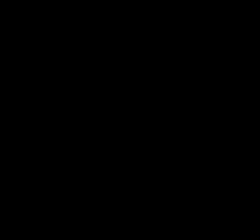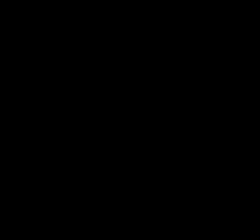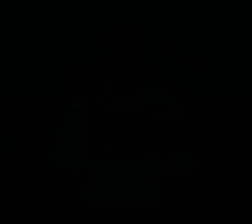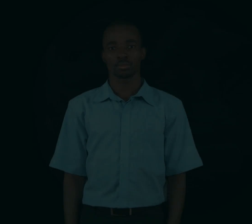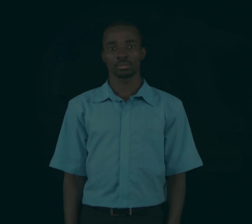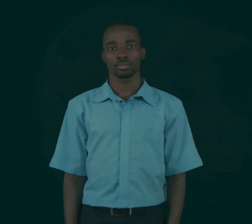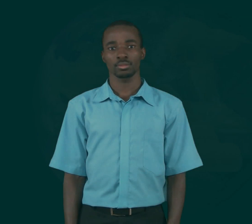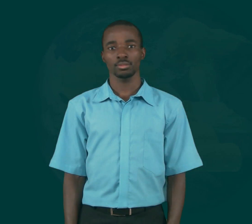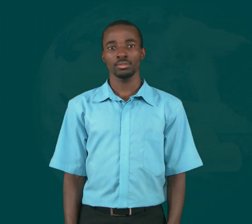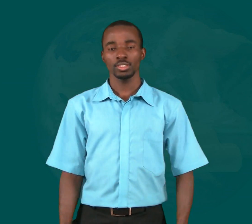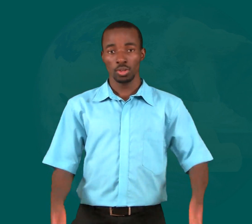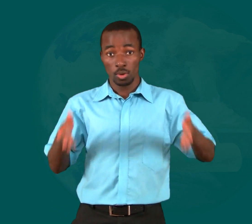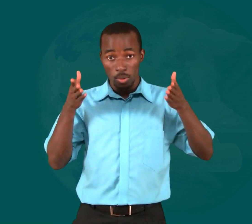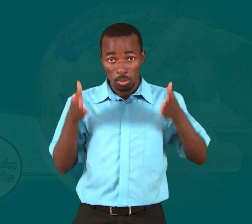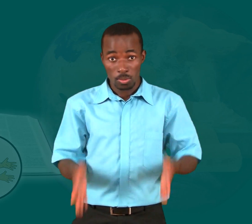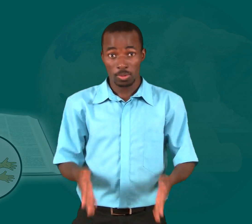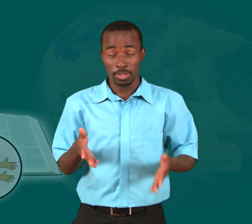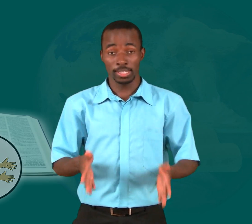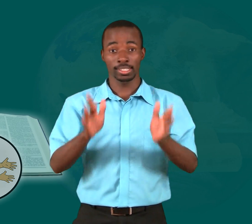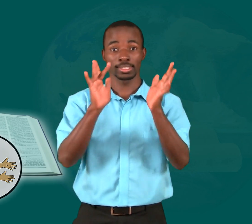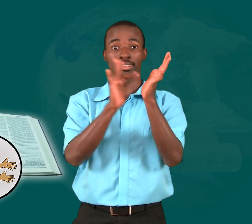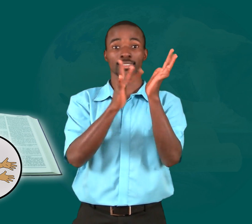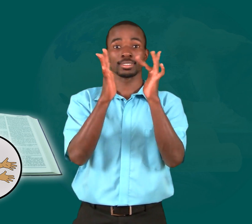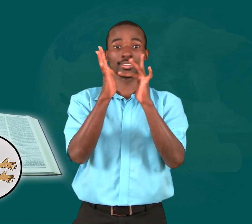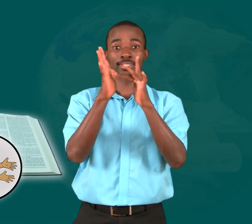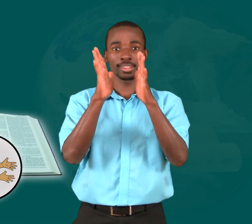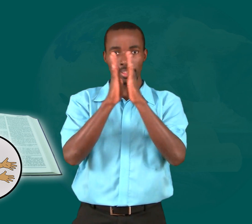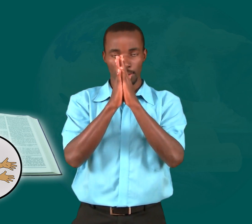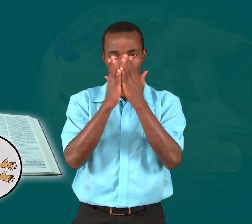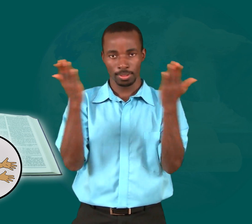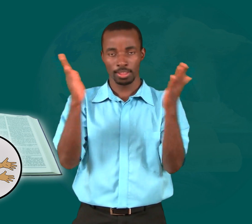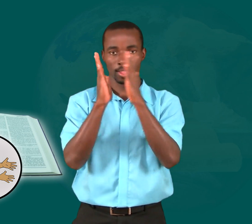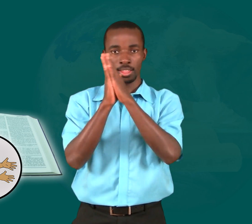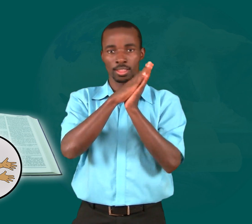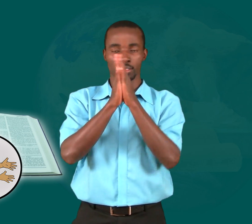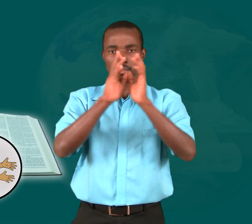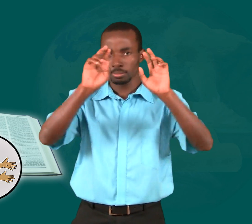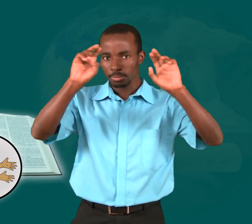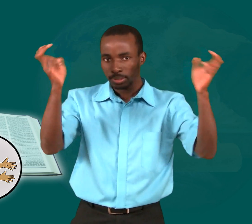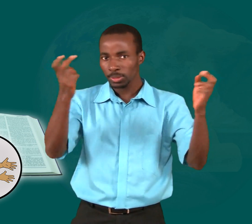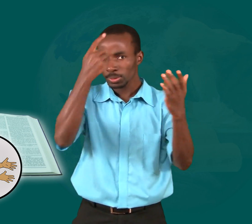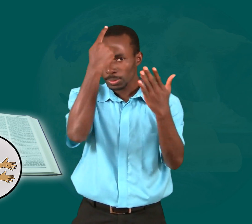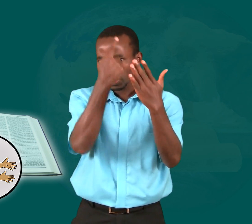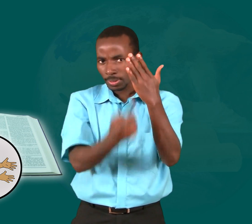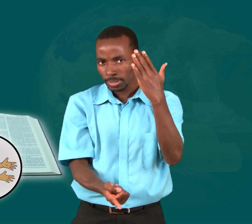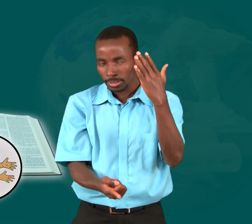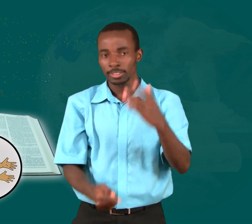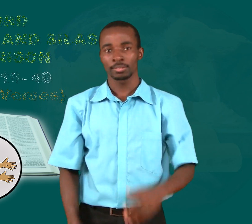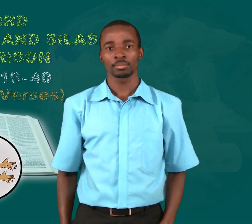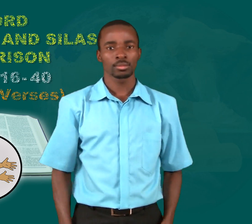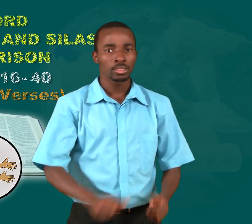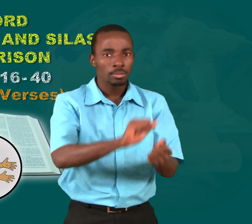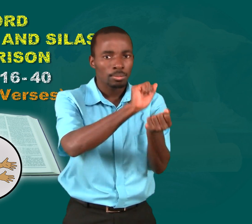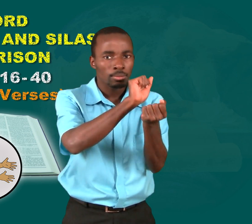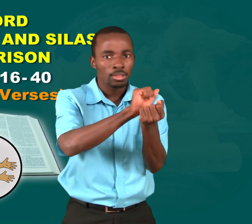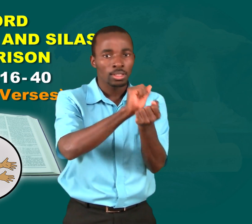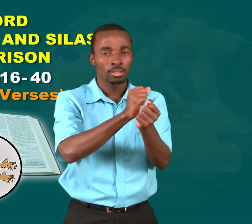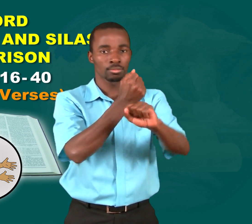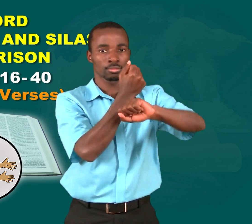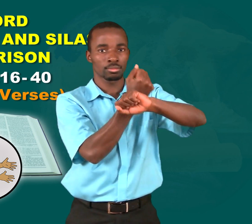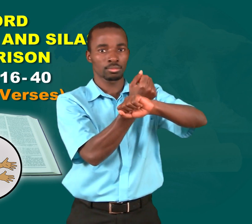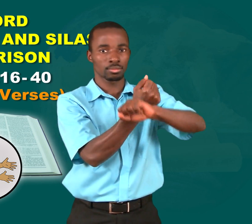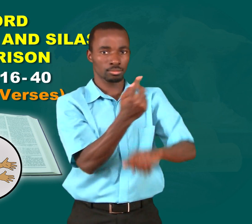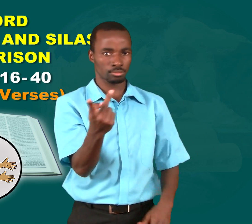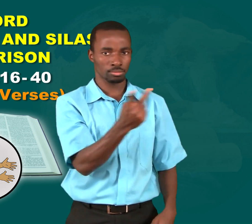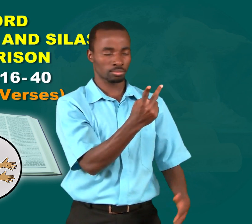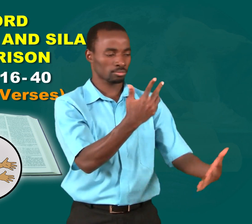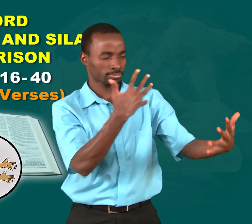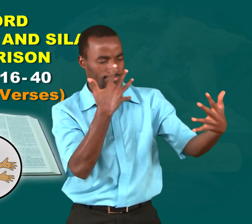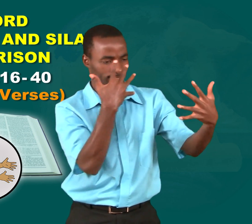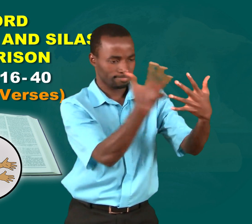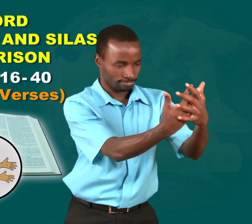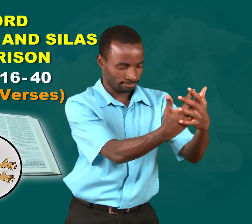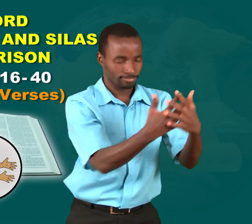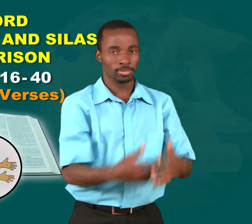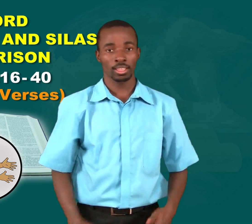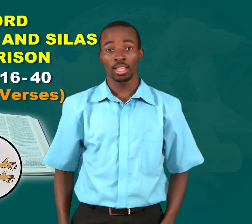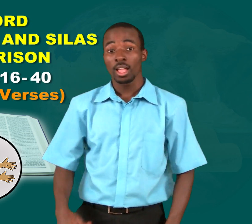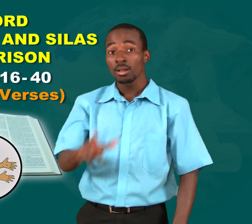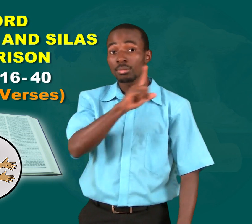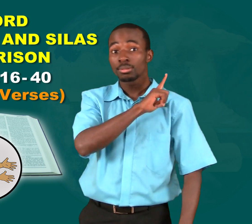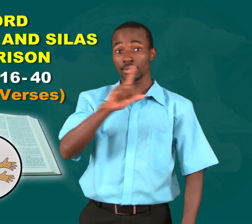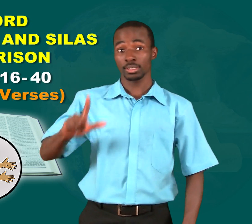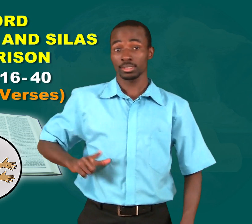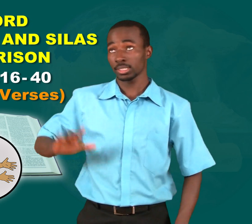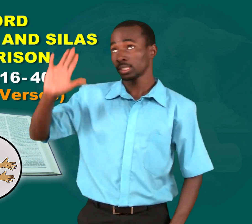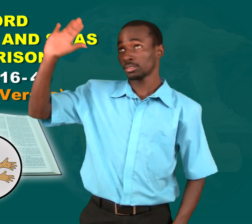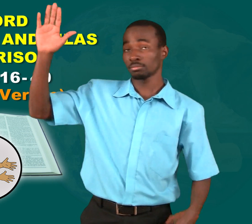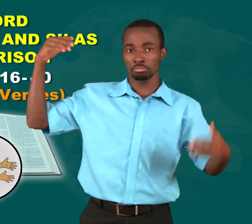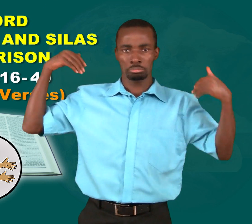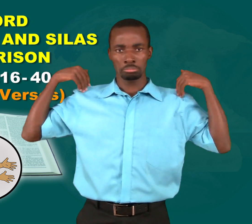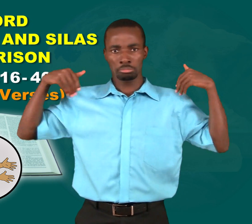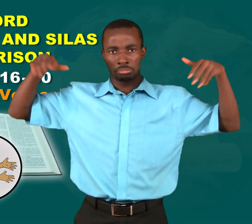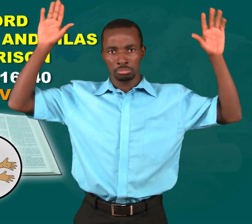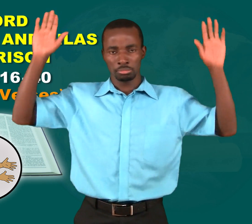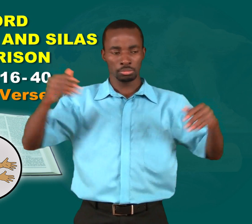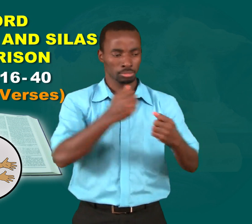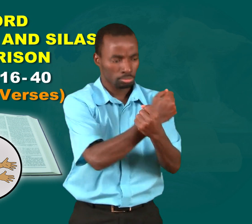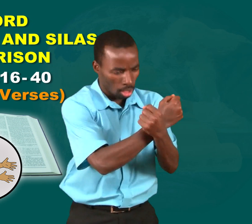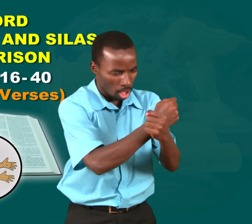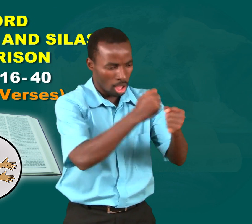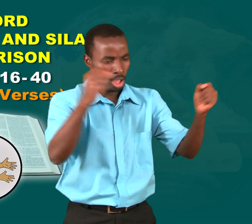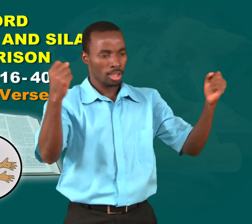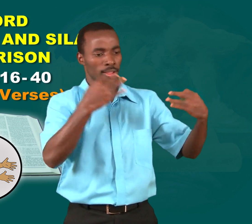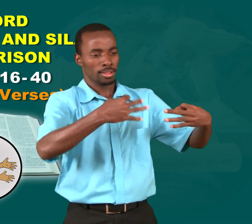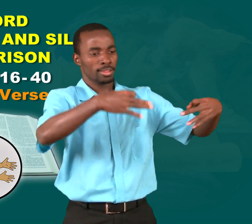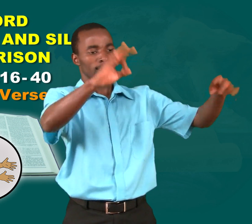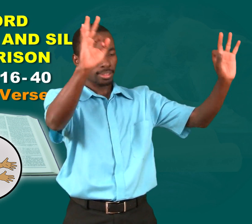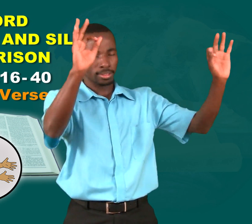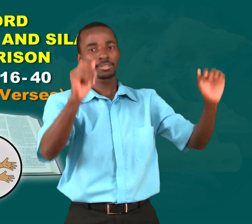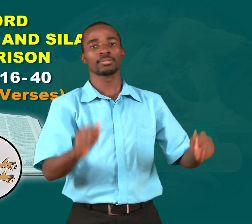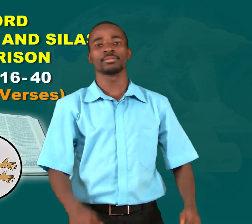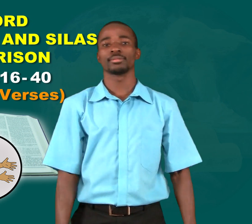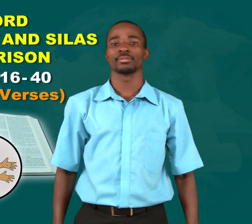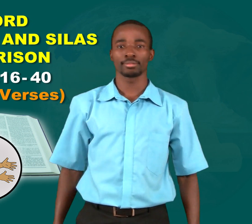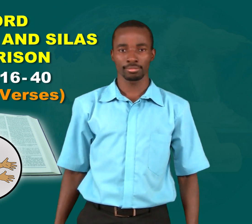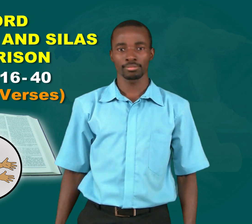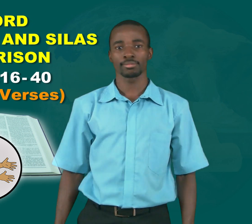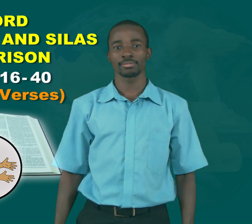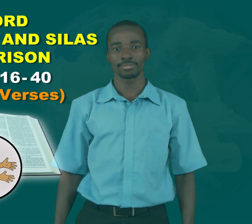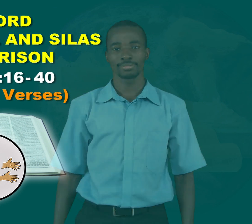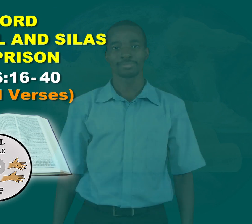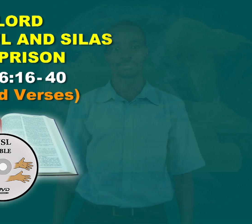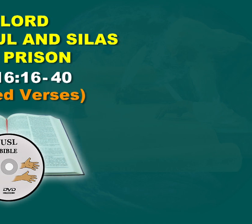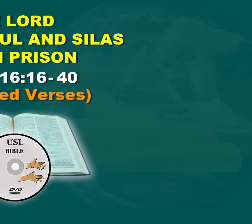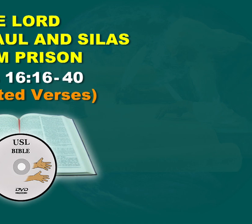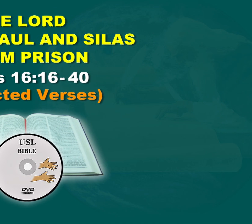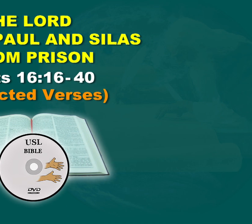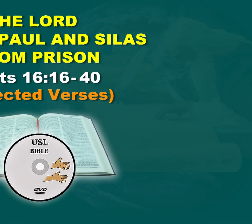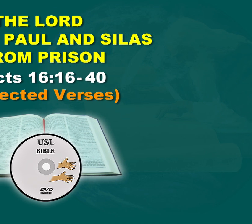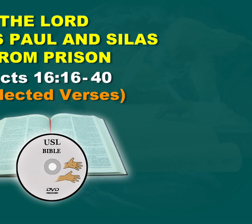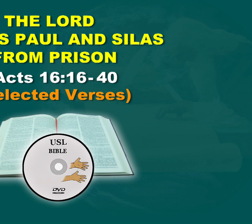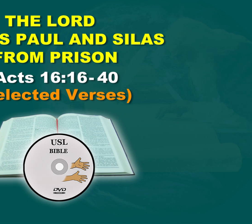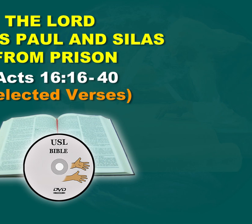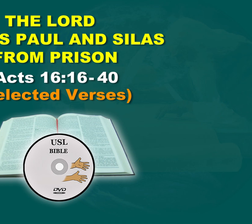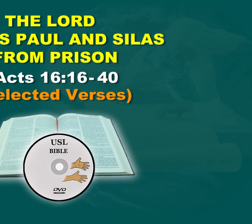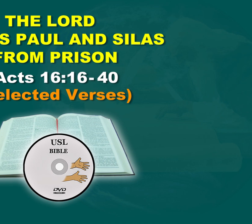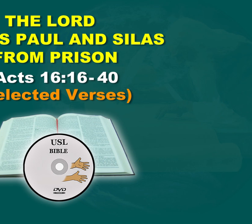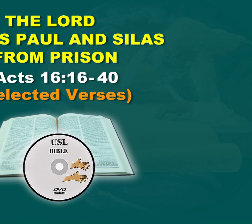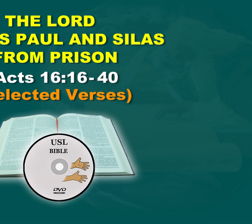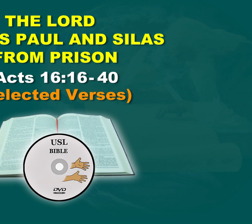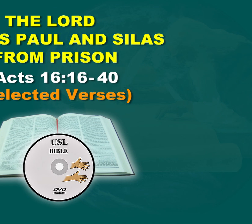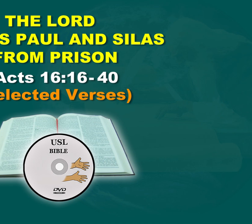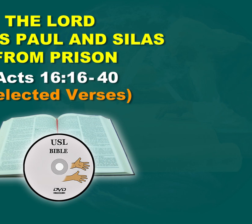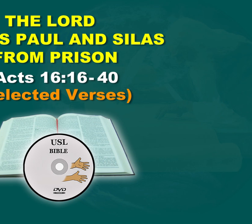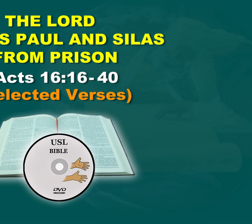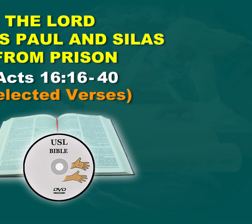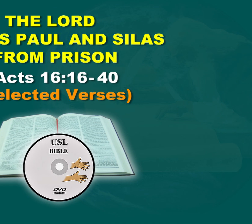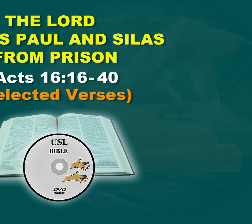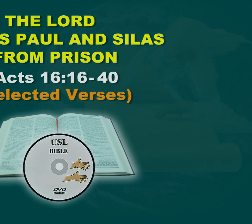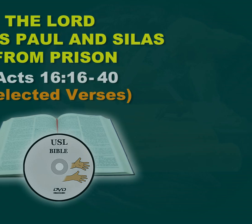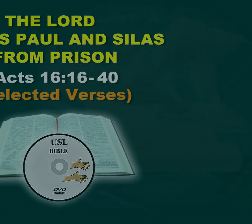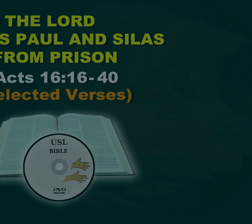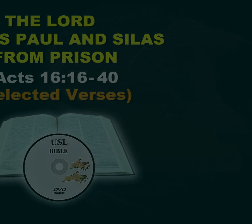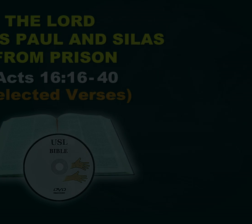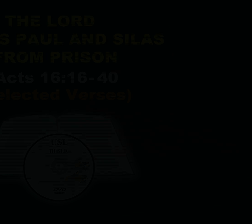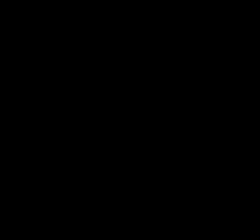The Lord frees Paul and Silas from prison